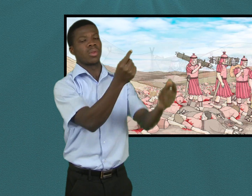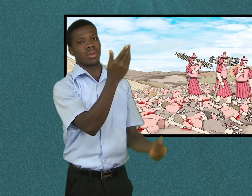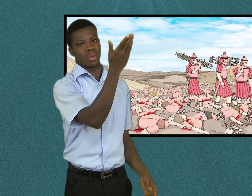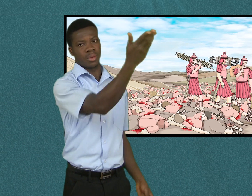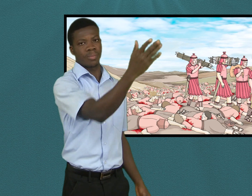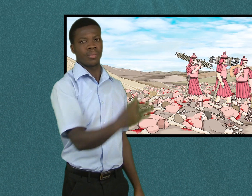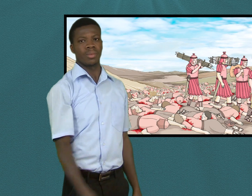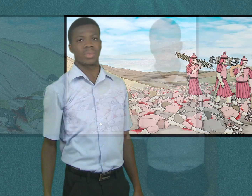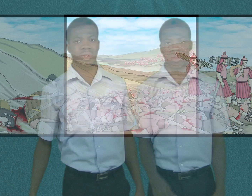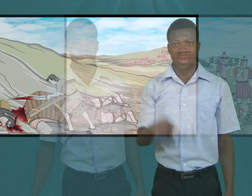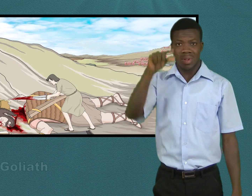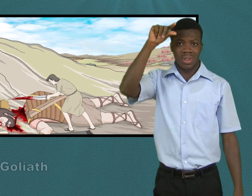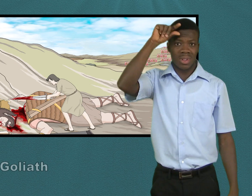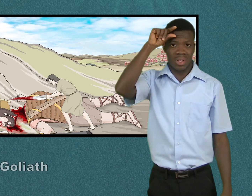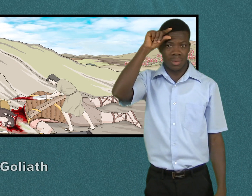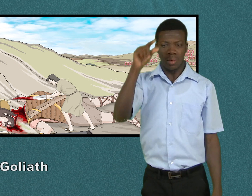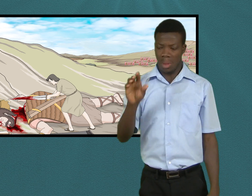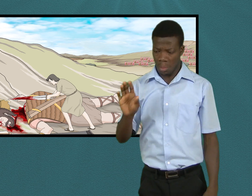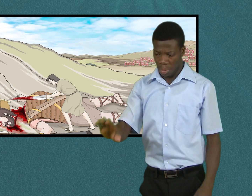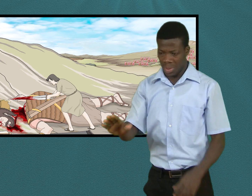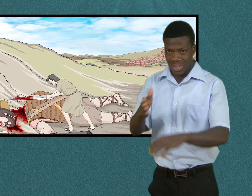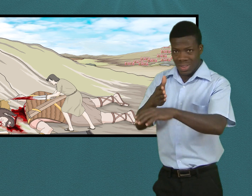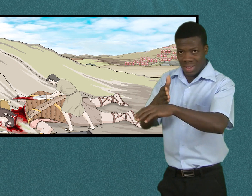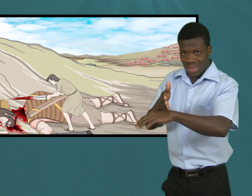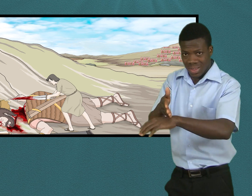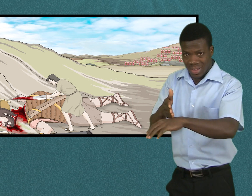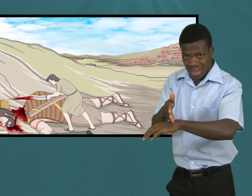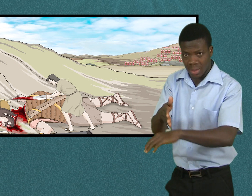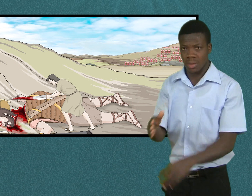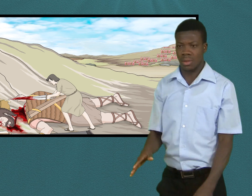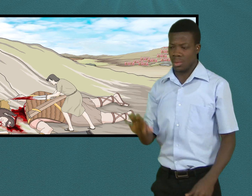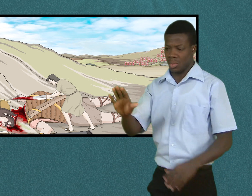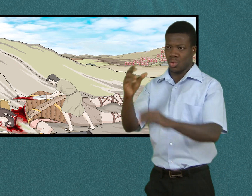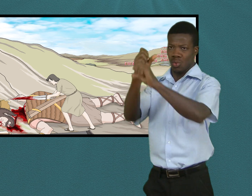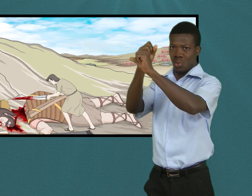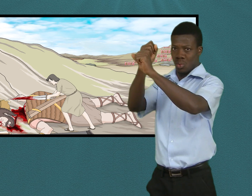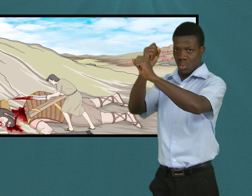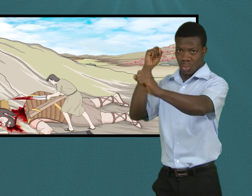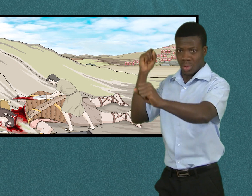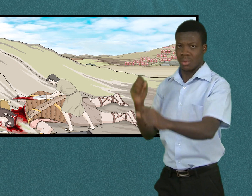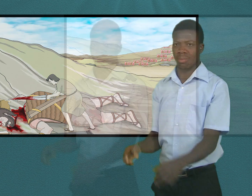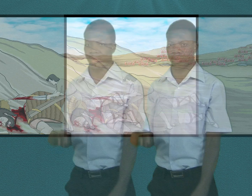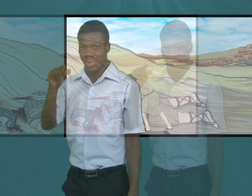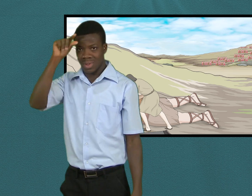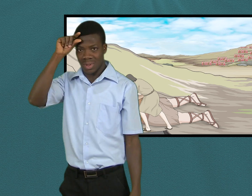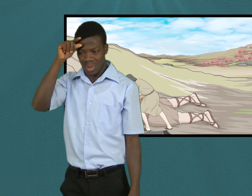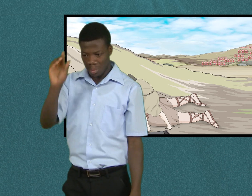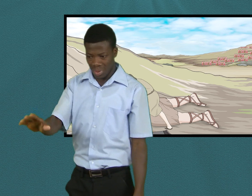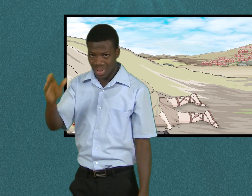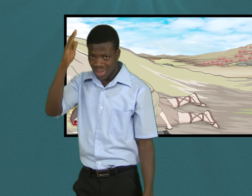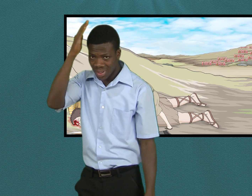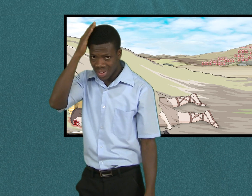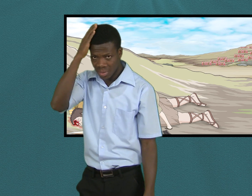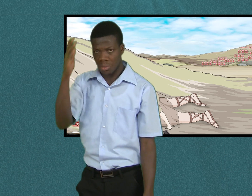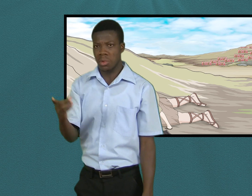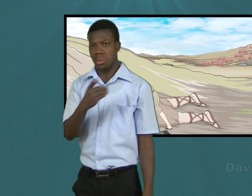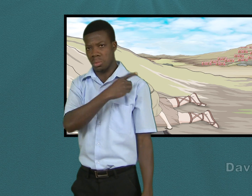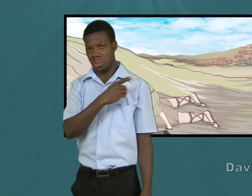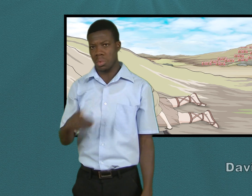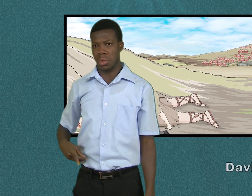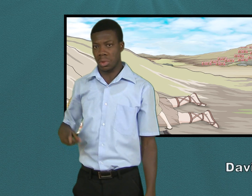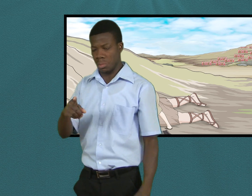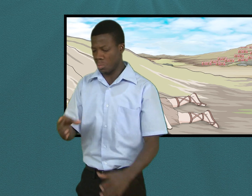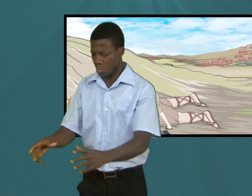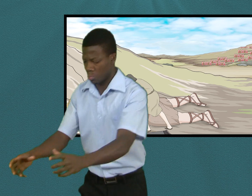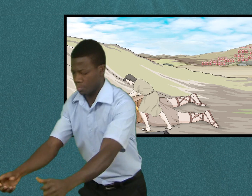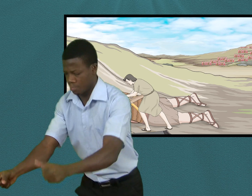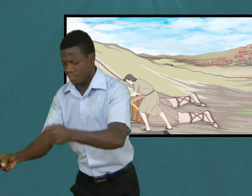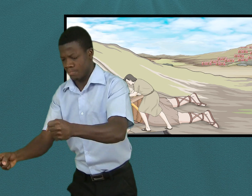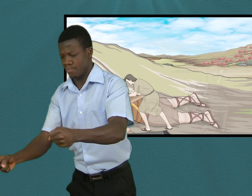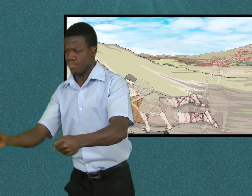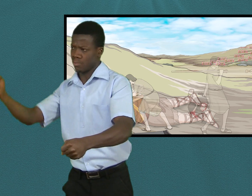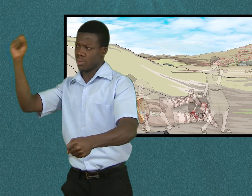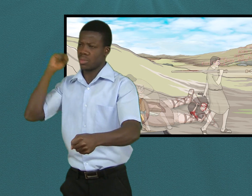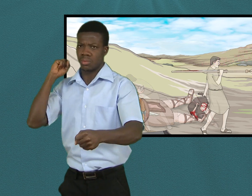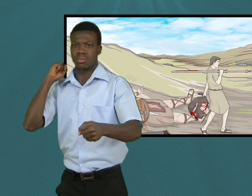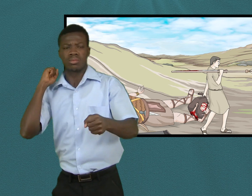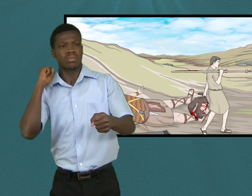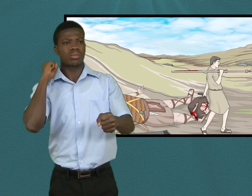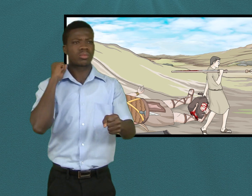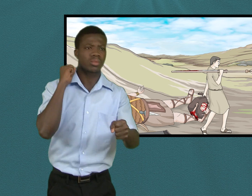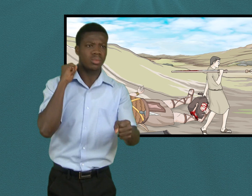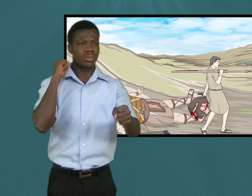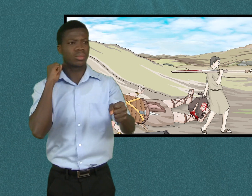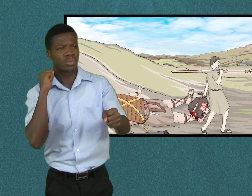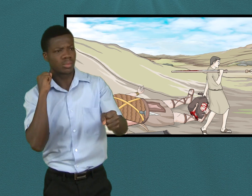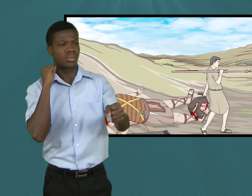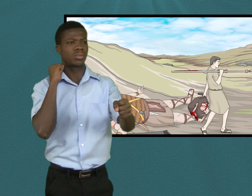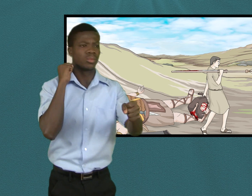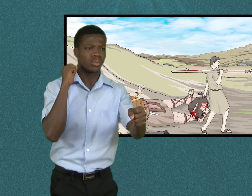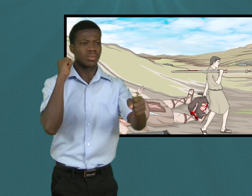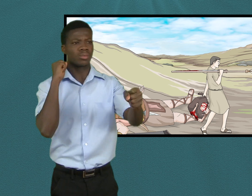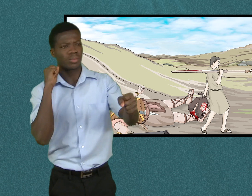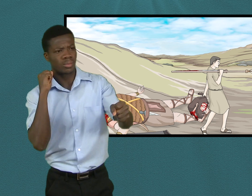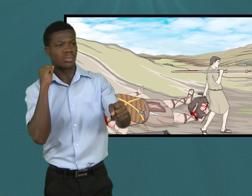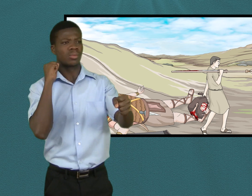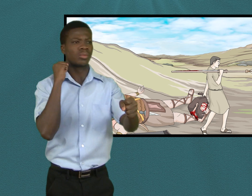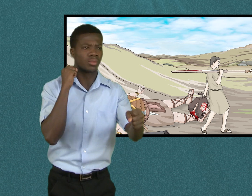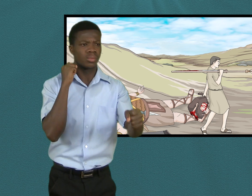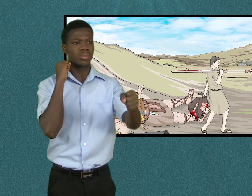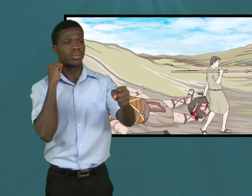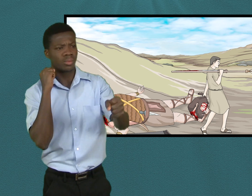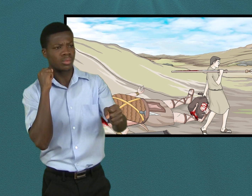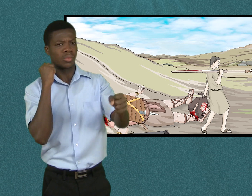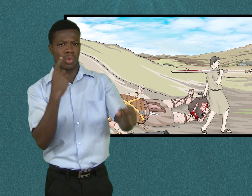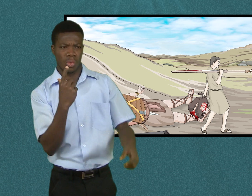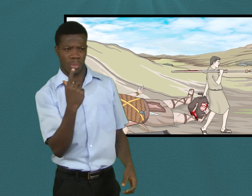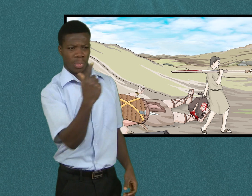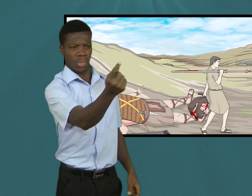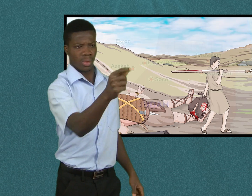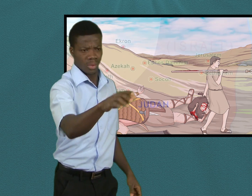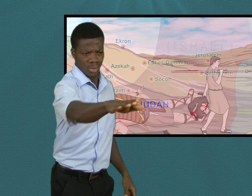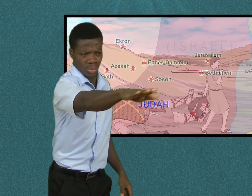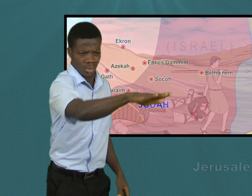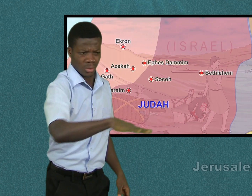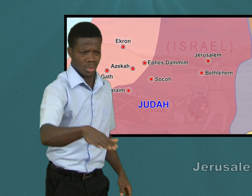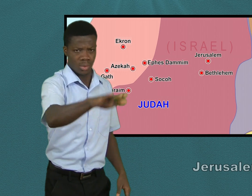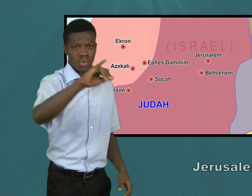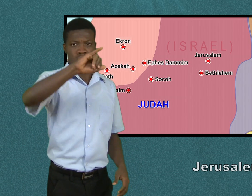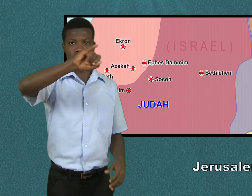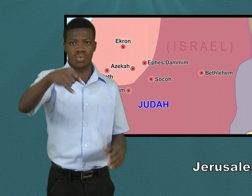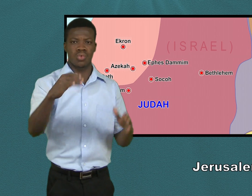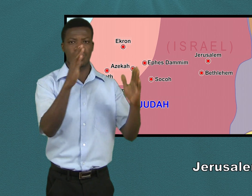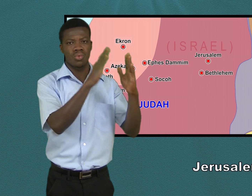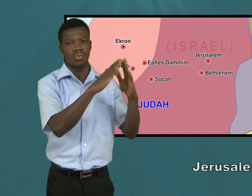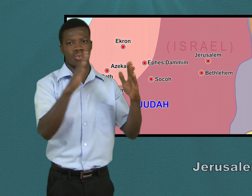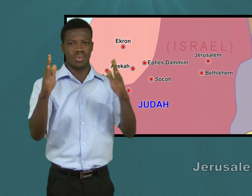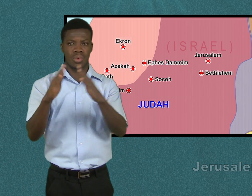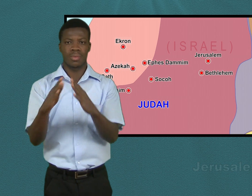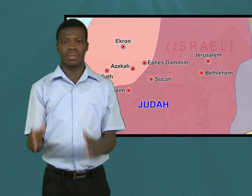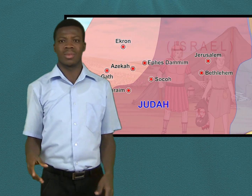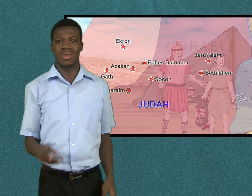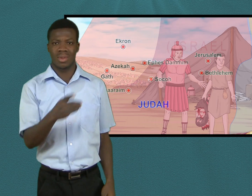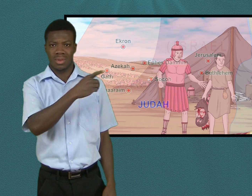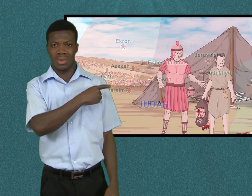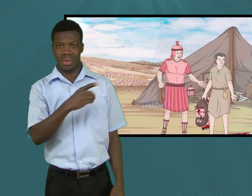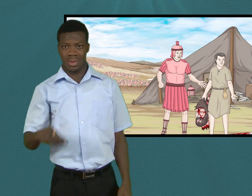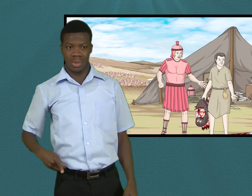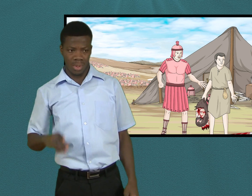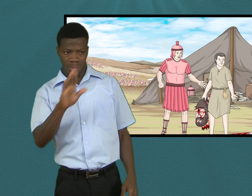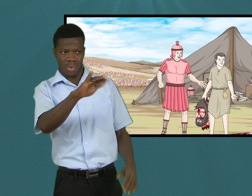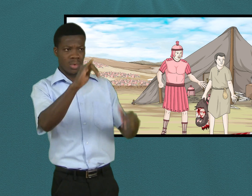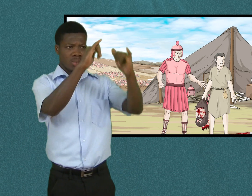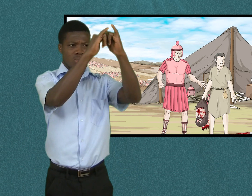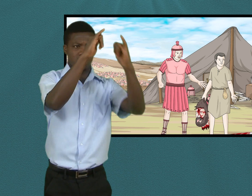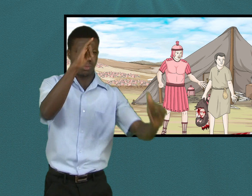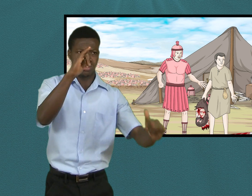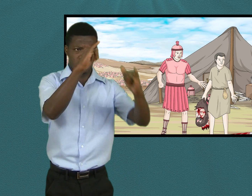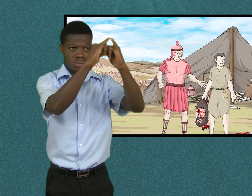David took the head of the Philistine and brought it to Jerusalem, and he put Goliath’s weapons in his own tent. As Saul had watched David going out to confront the Philistine, he said to Abner the commander of the army, “Abner, whose son is this young man?” “As surely as you live, O king,” Abner replied, “I do not know.” “Find out whose son this young man is!” said the king.